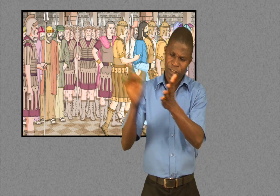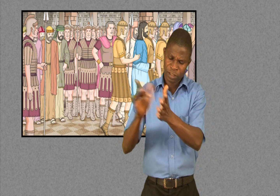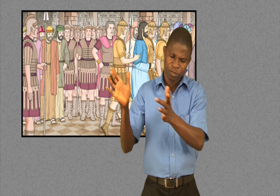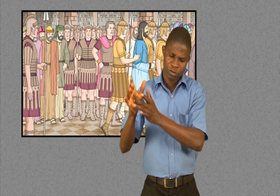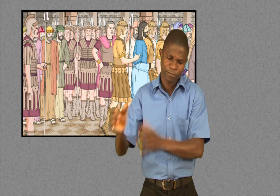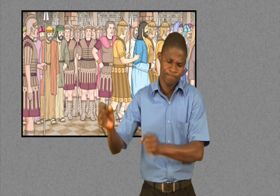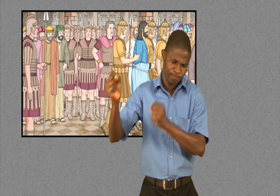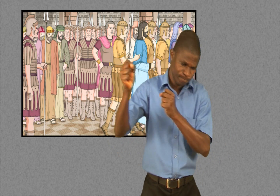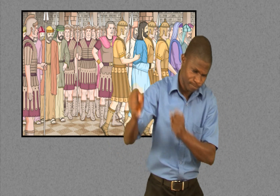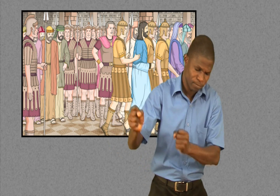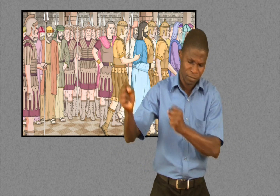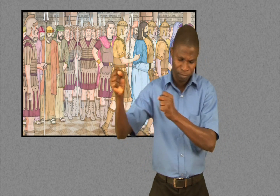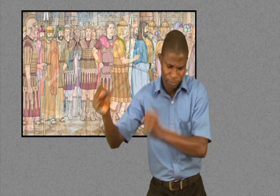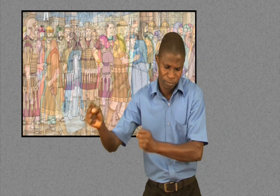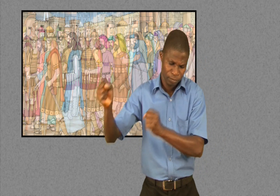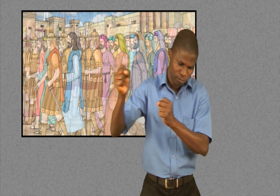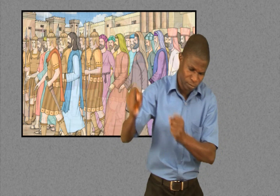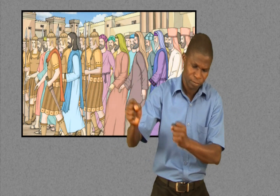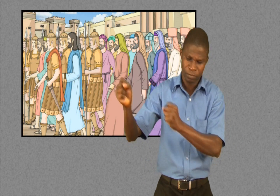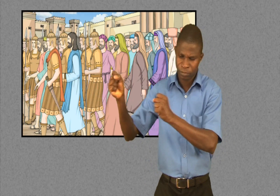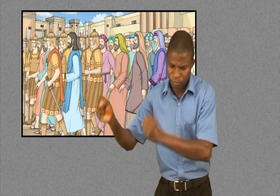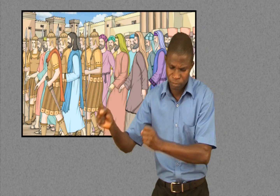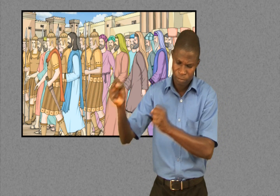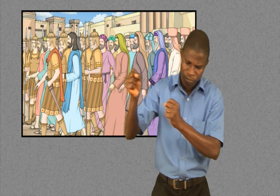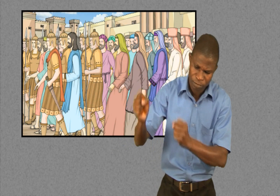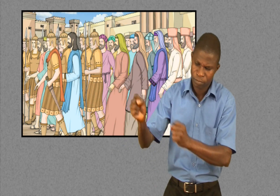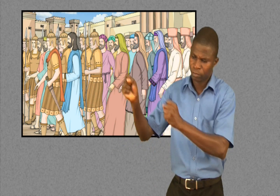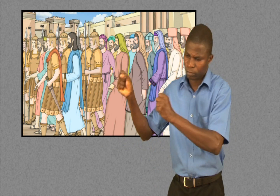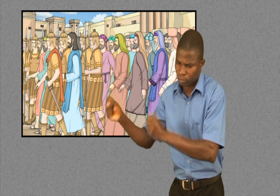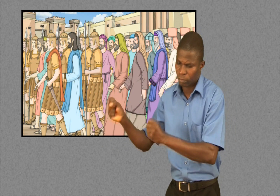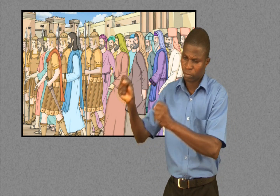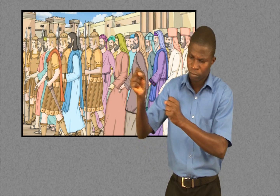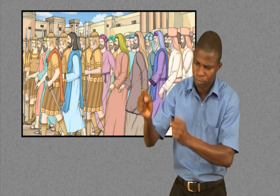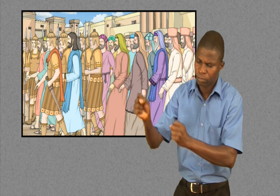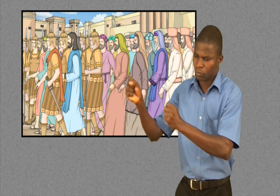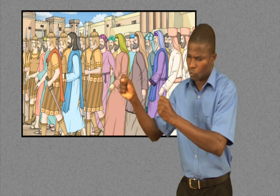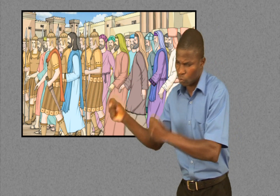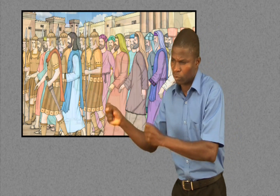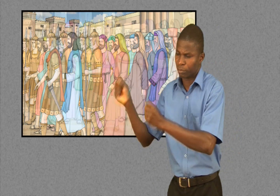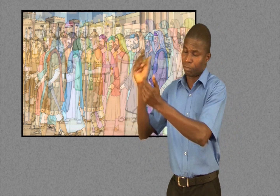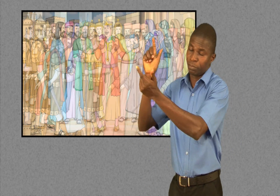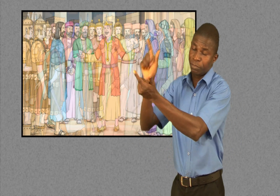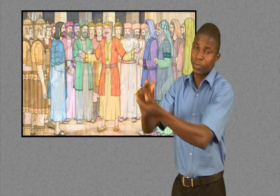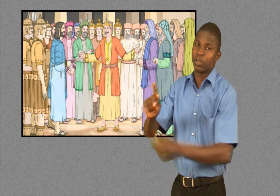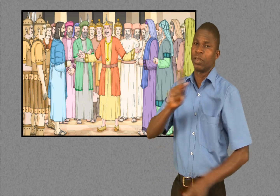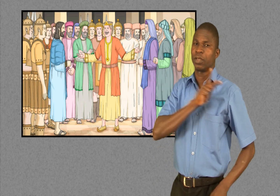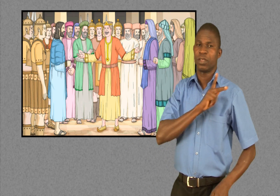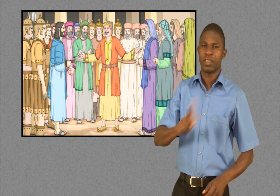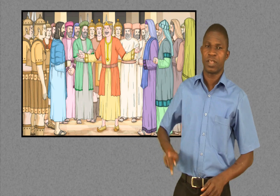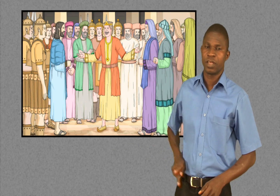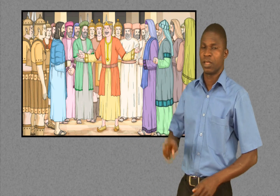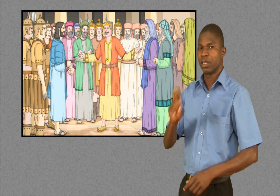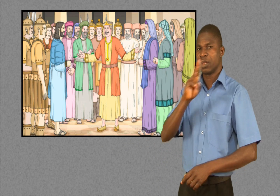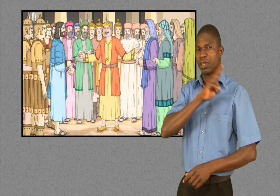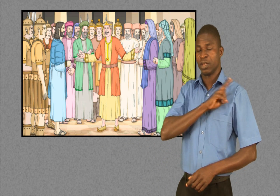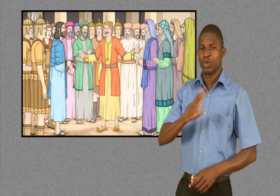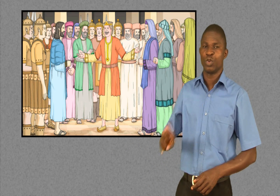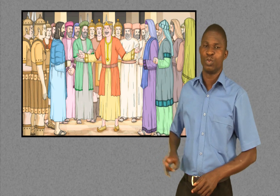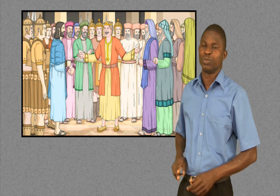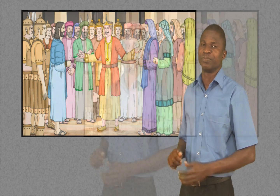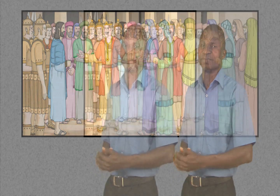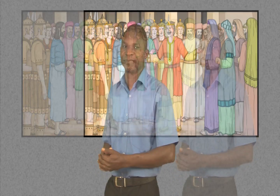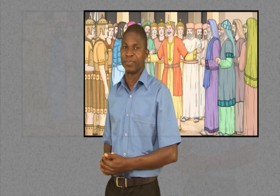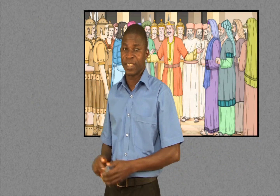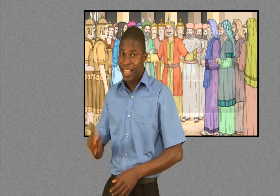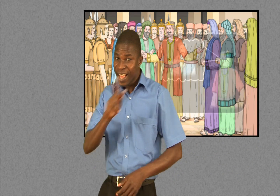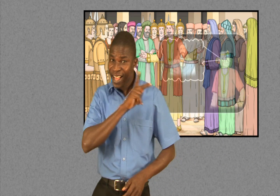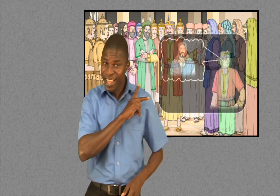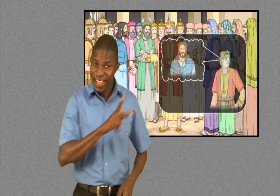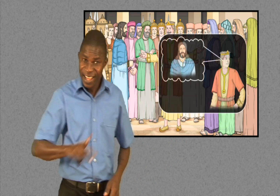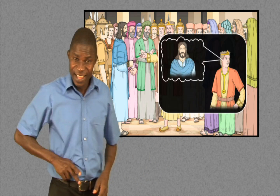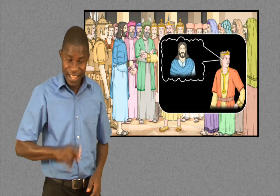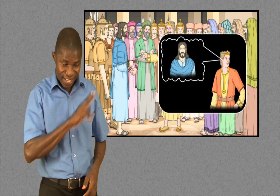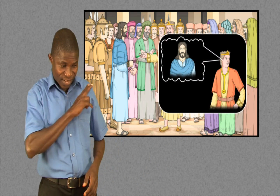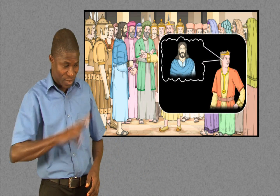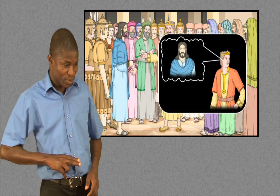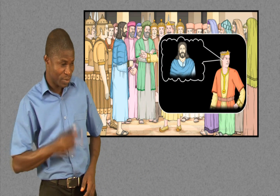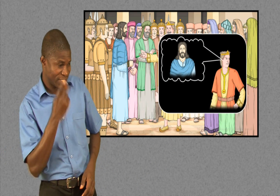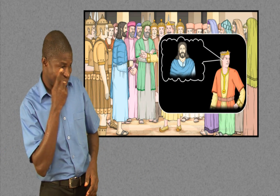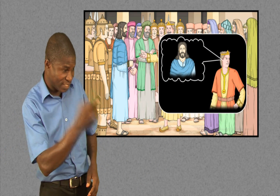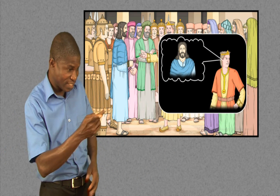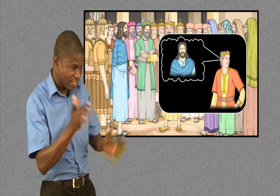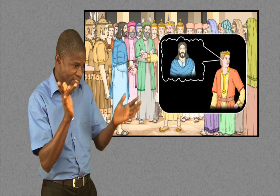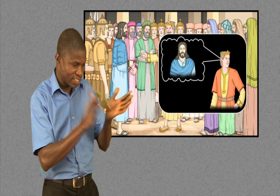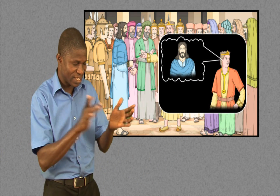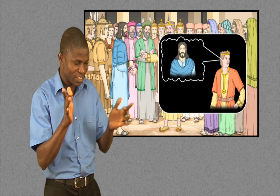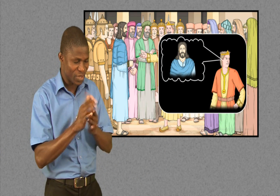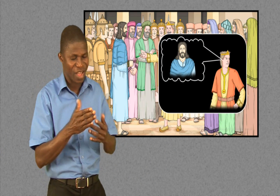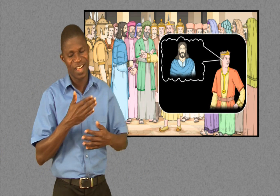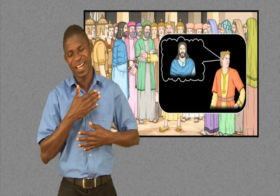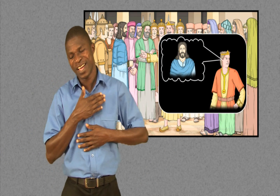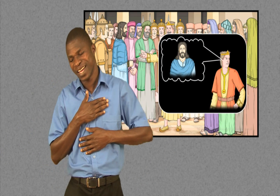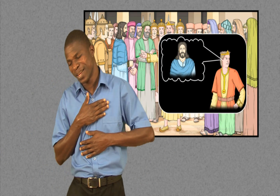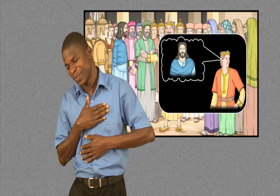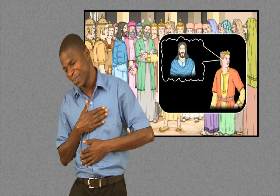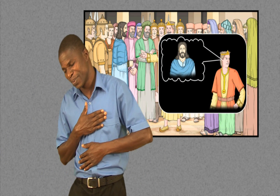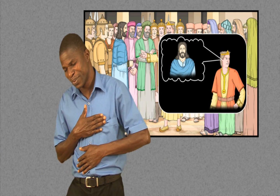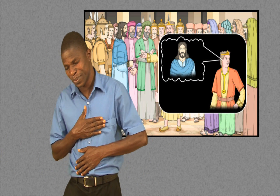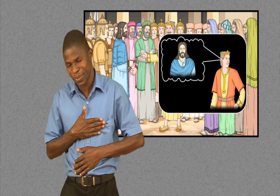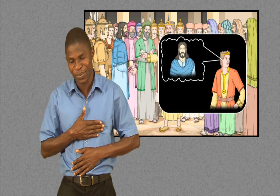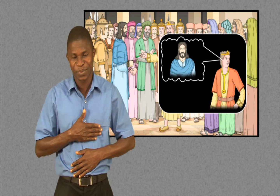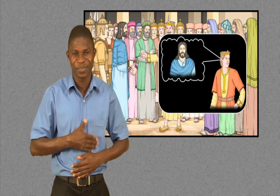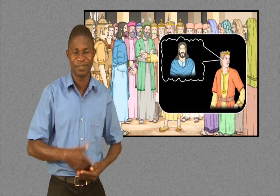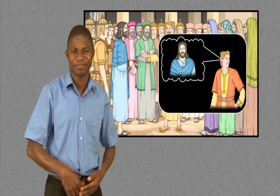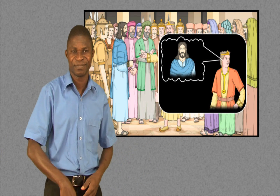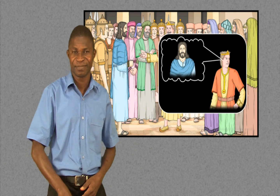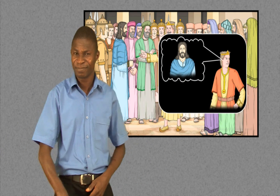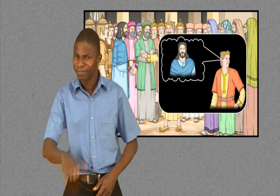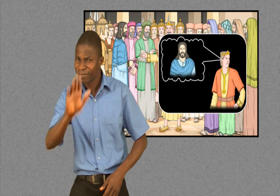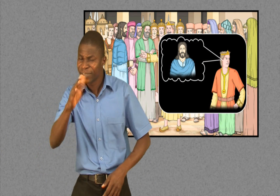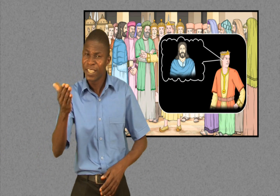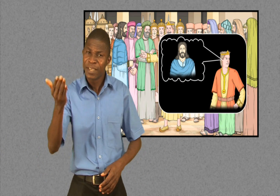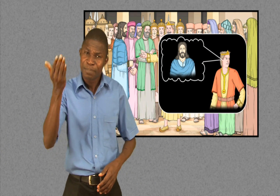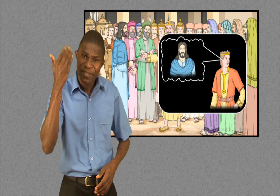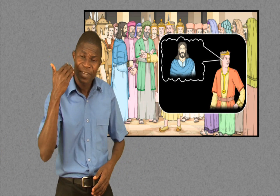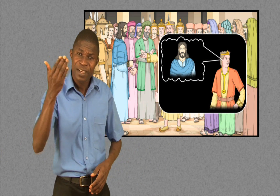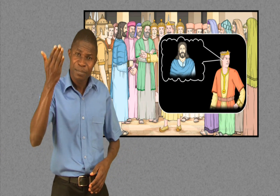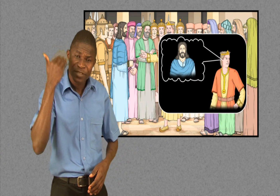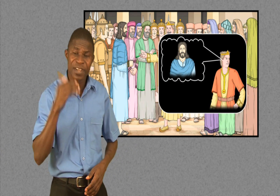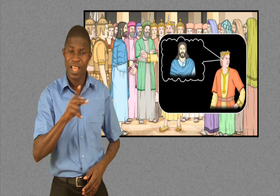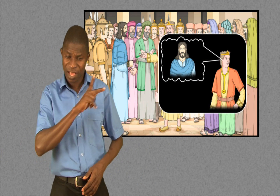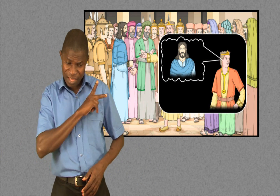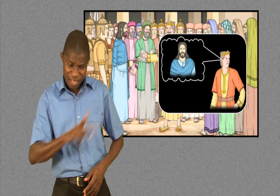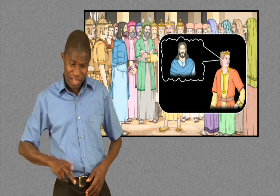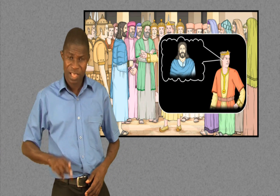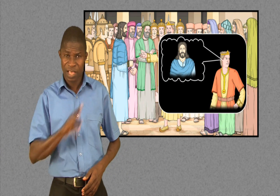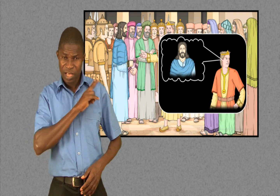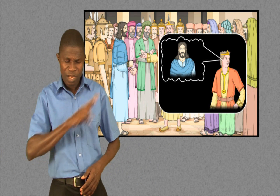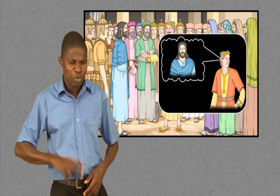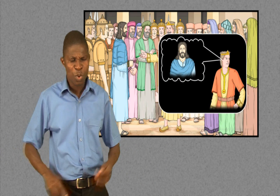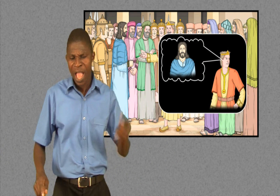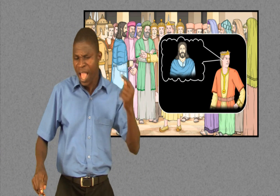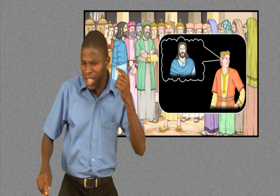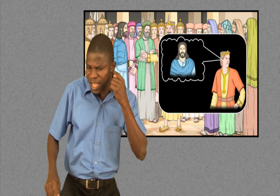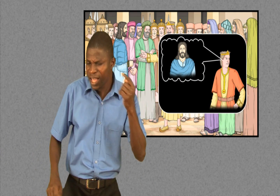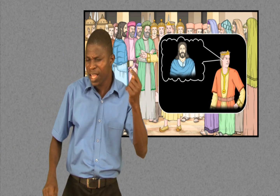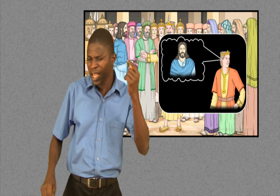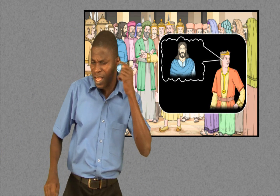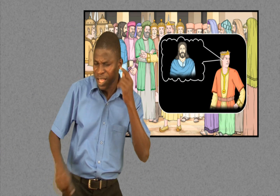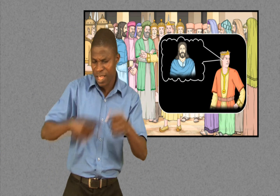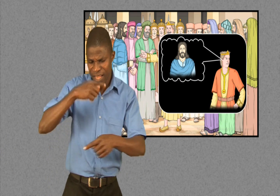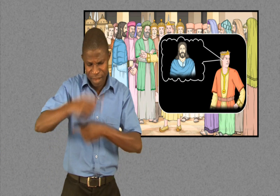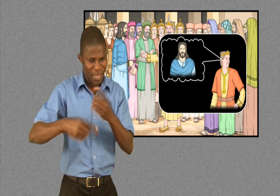When Herod saw Jesus, he was greatly pleased.